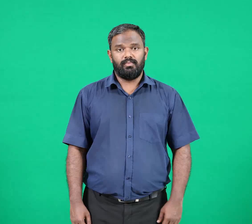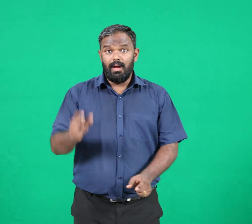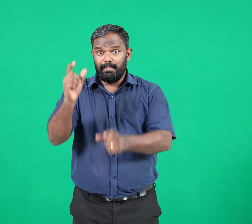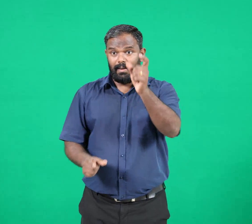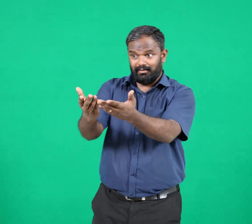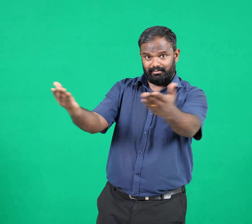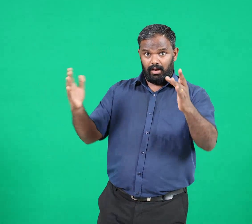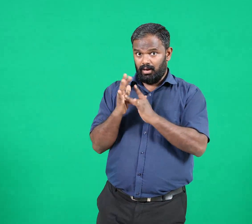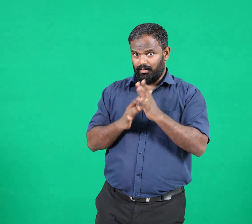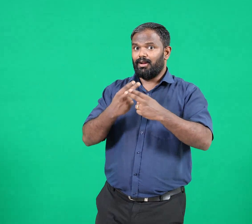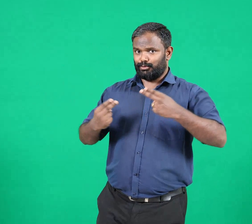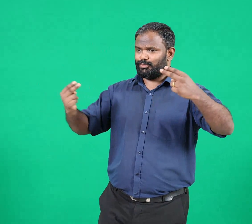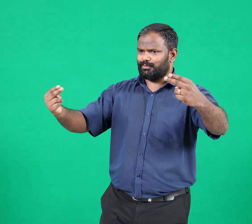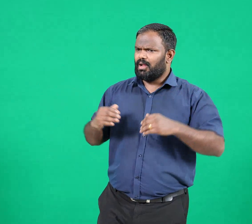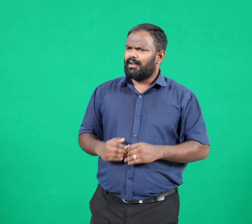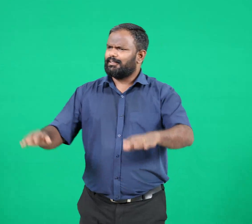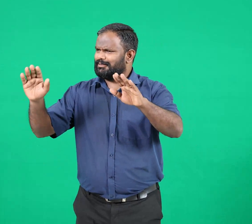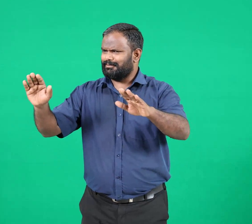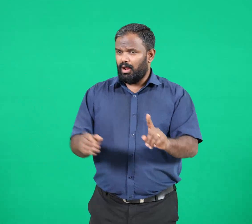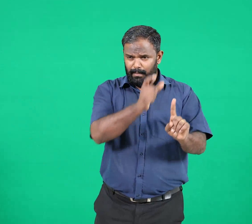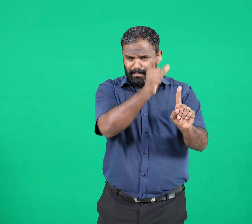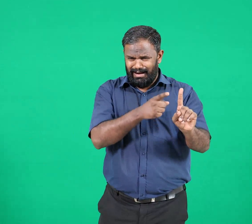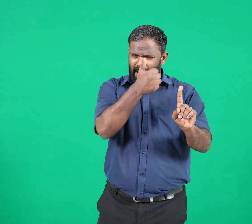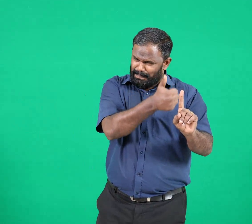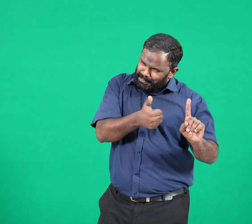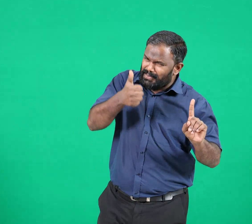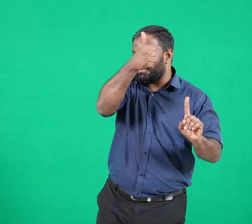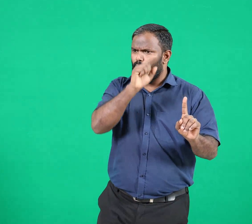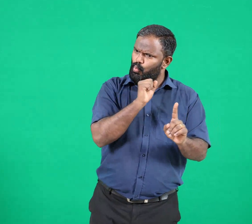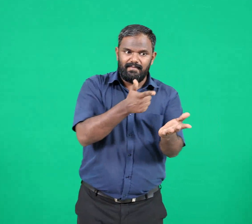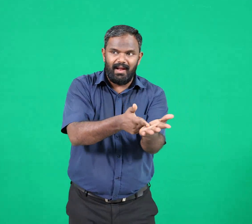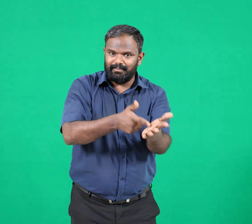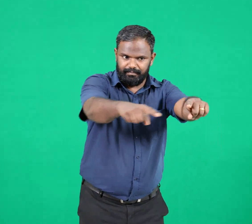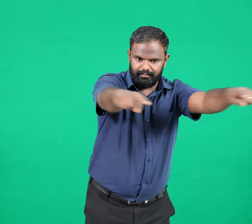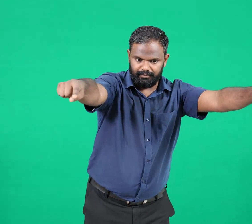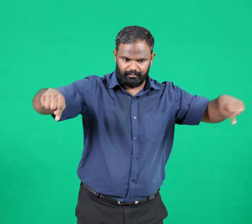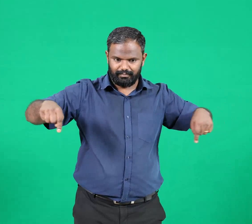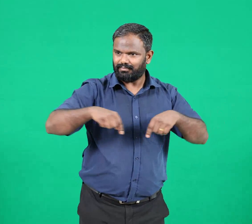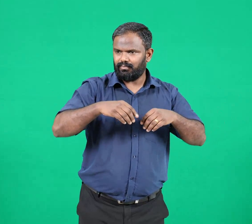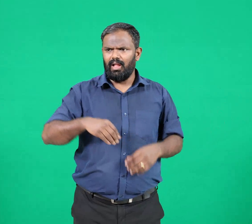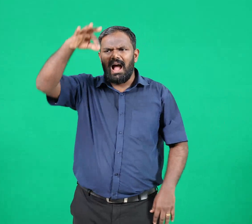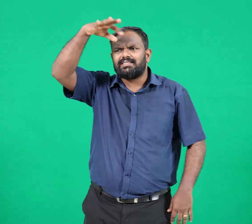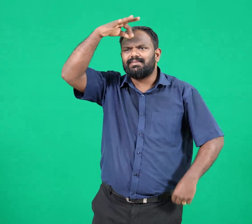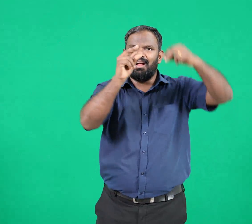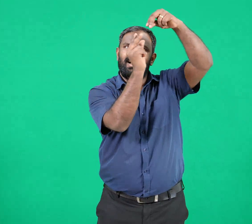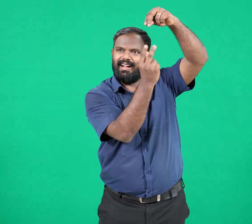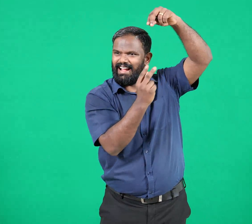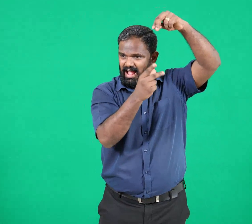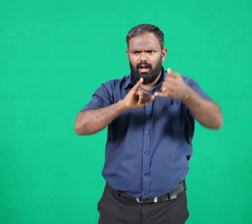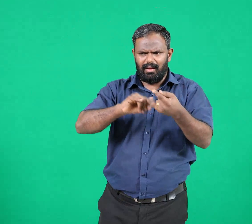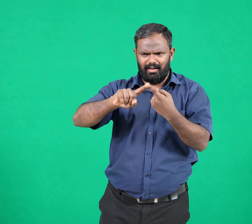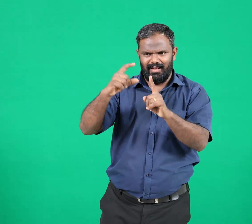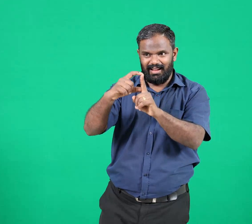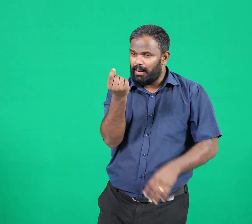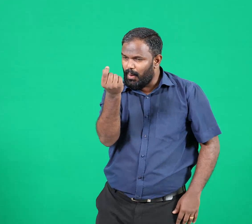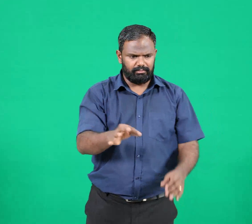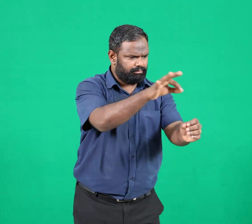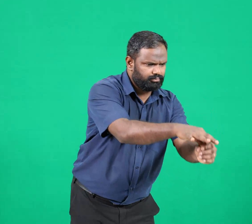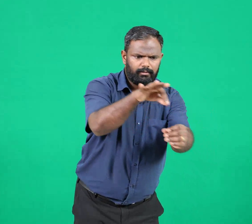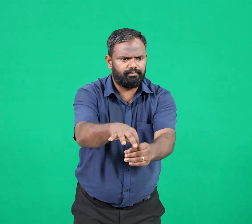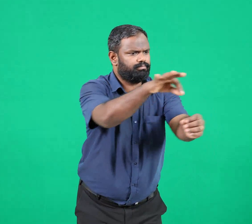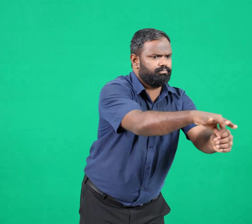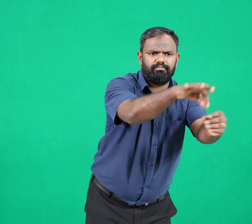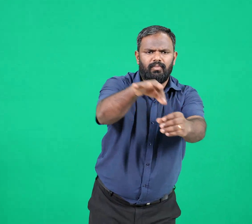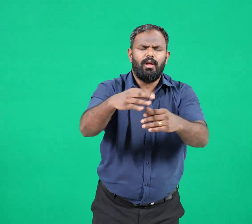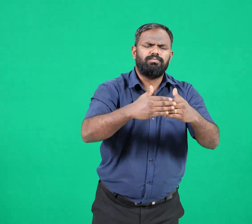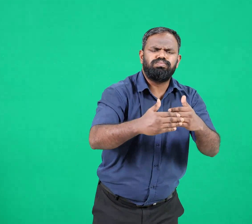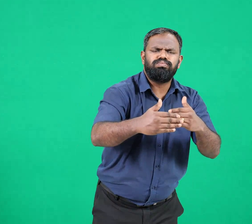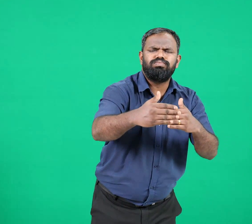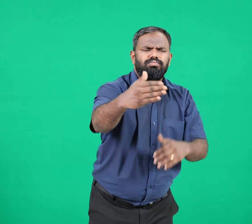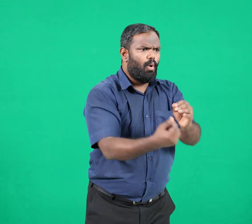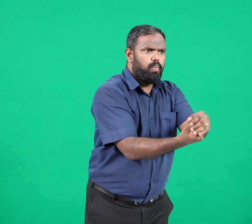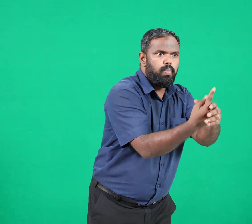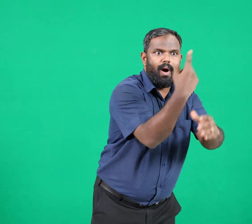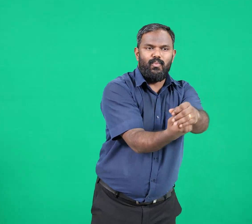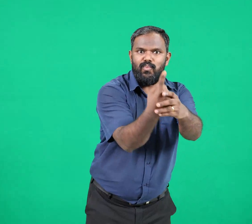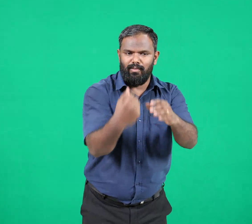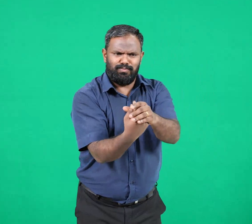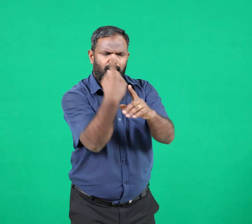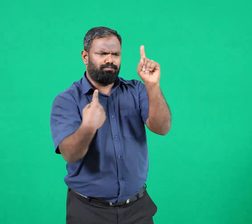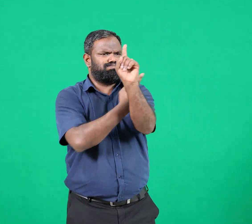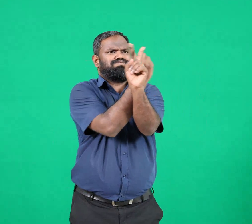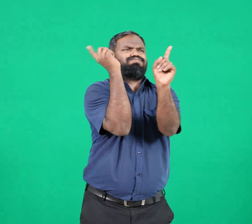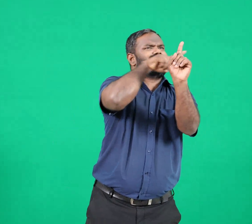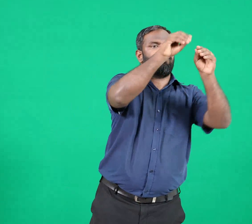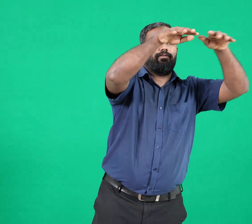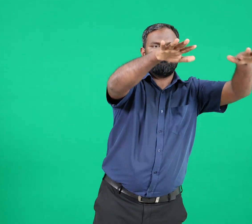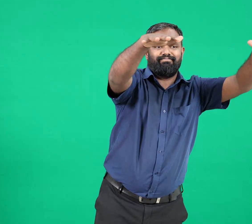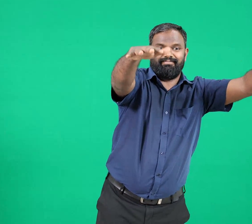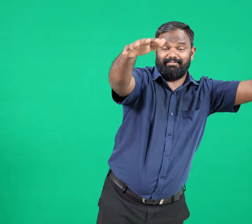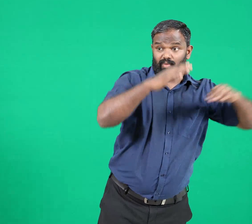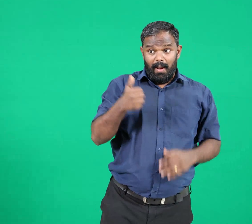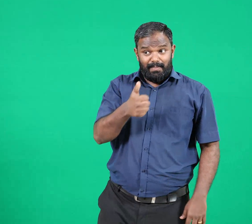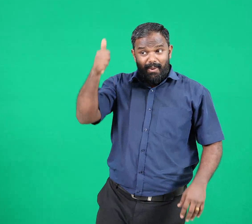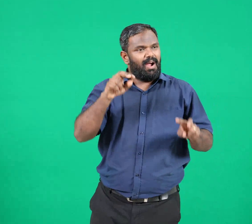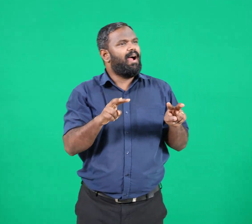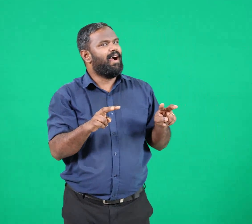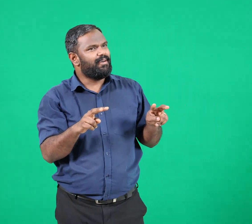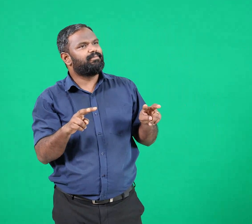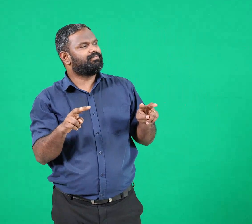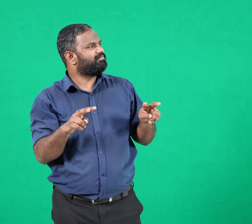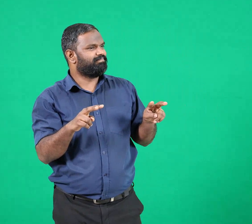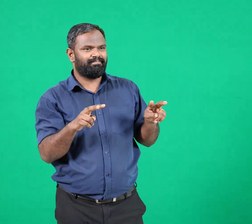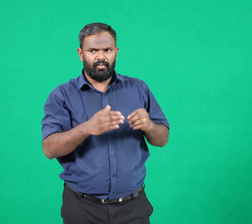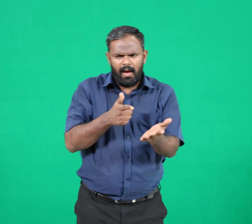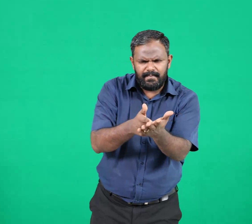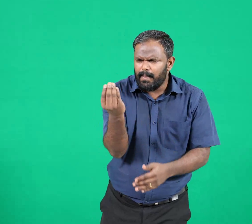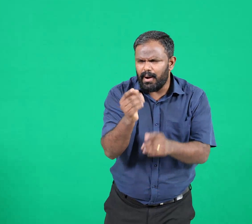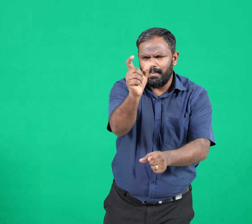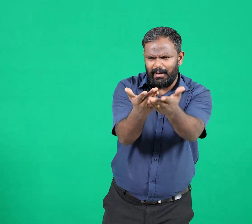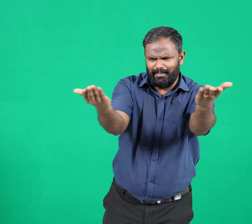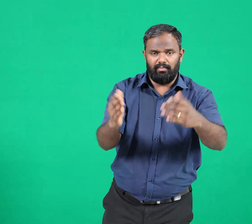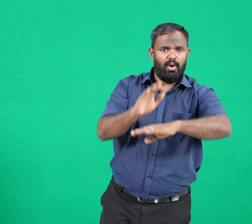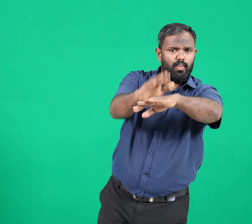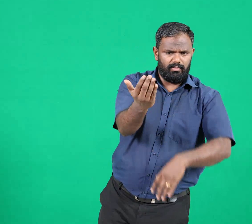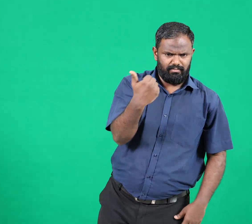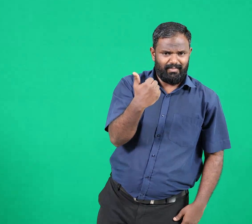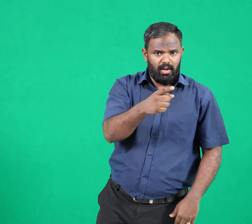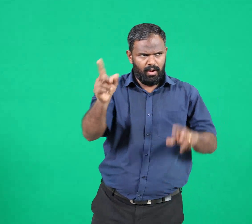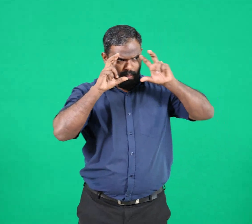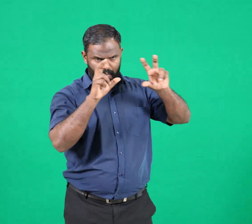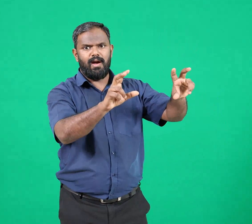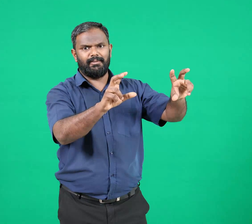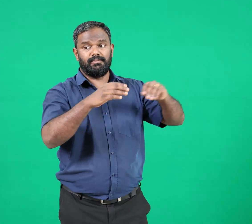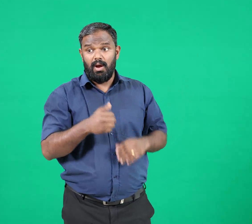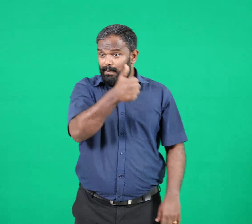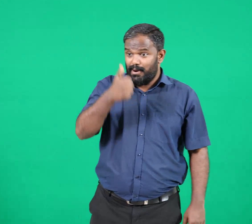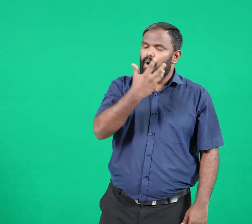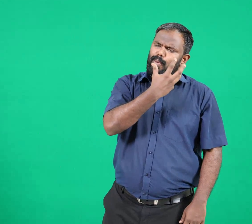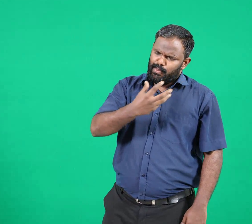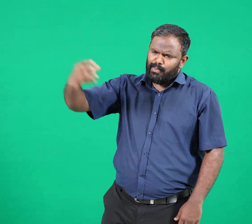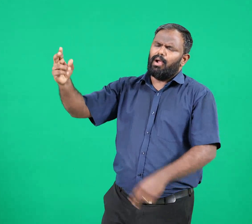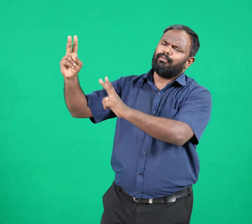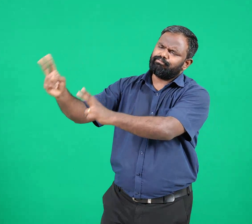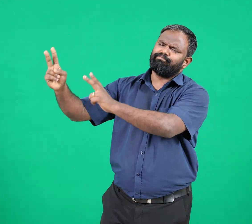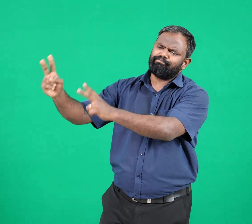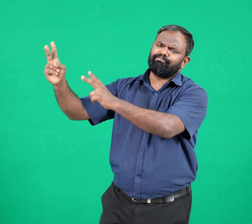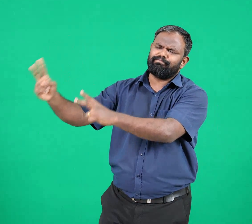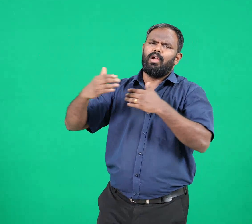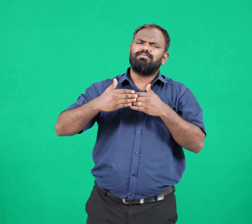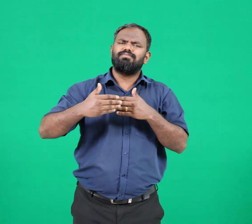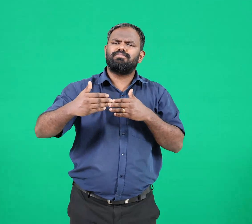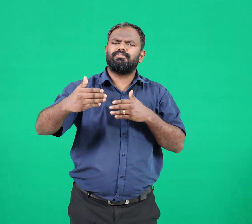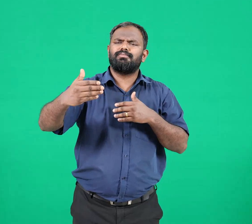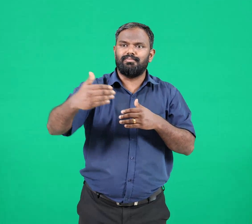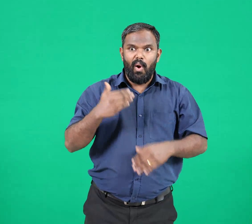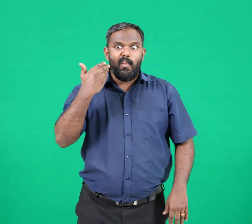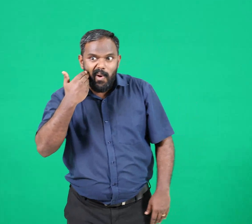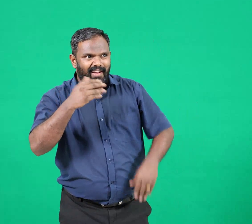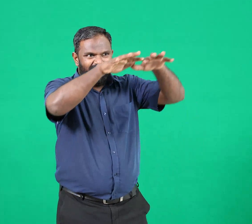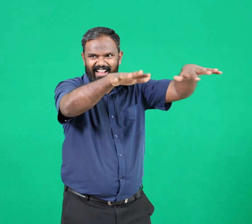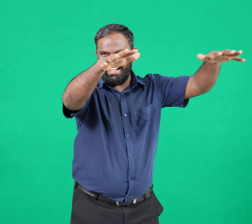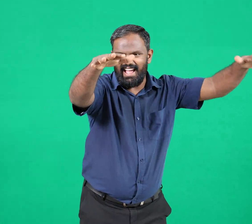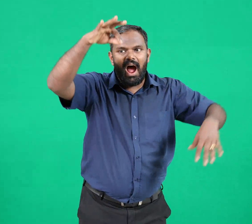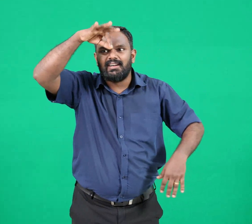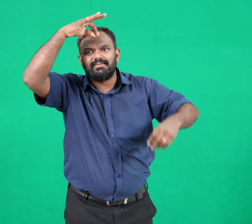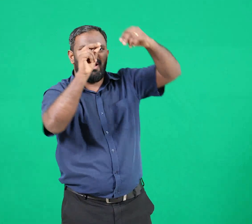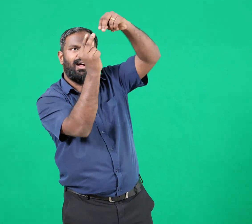Then He proceeded to tell the people this parable: "A man planted a vineyard, rented it out to some tenants, and went away for a long time.